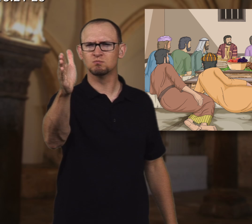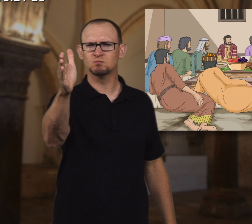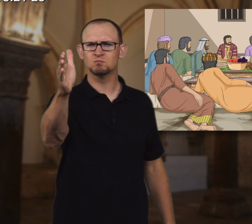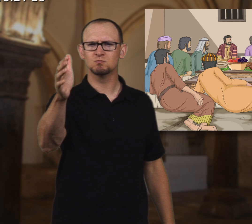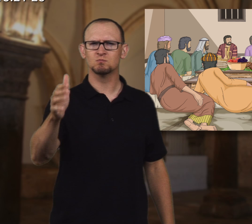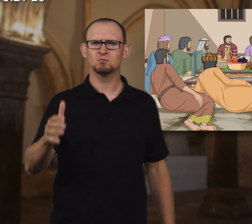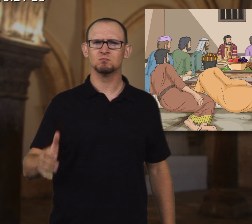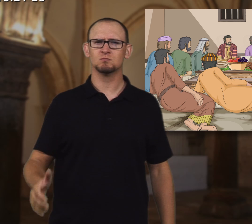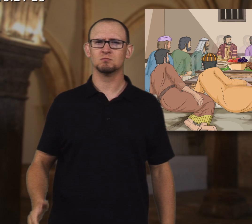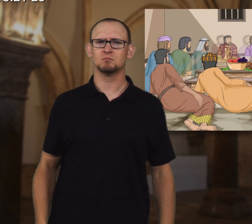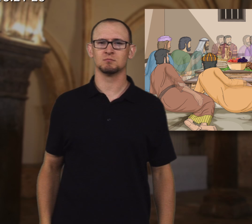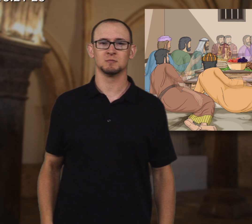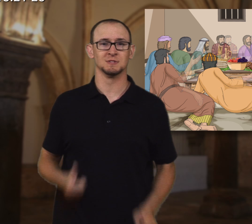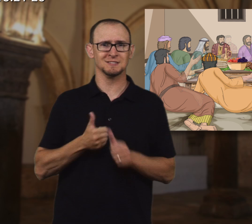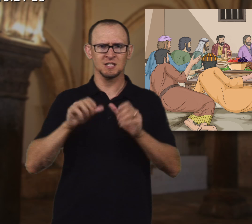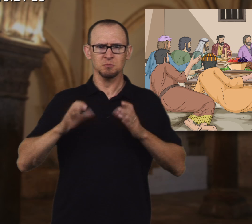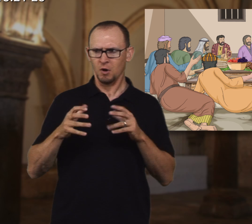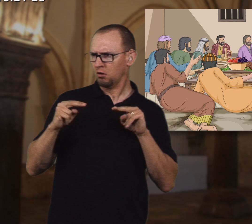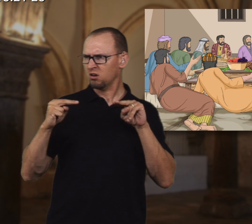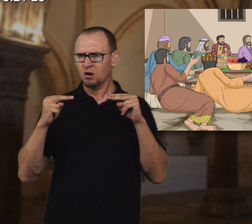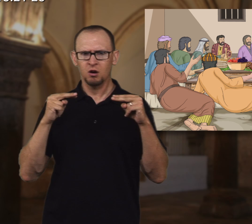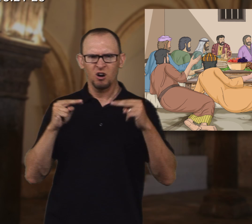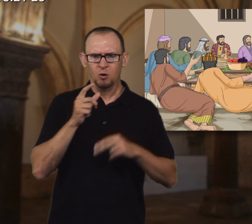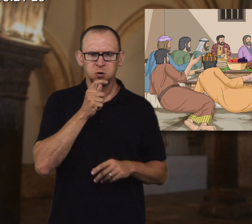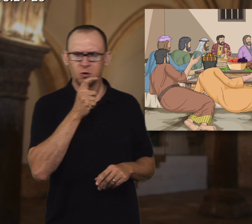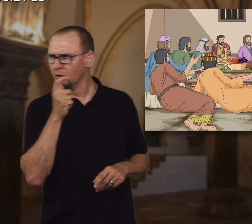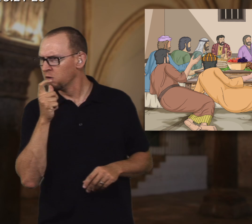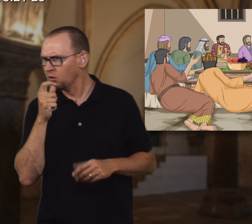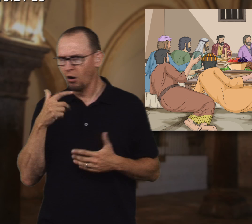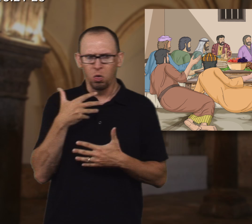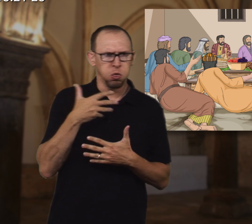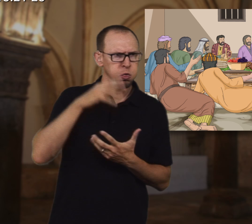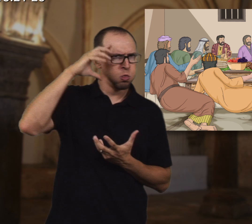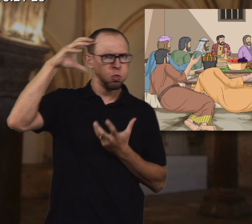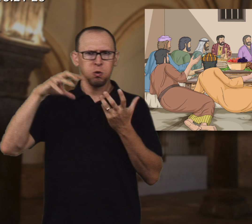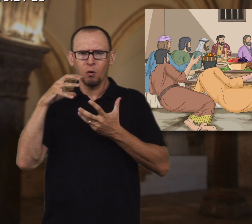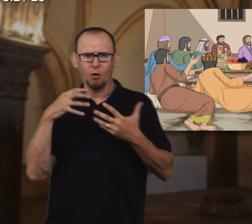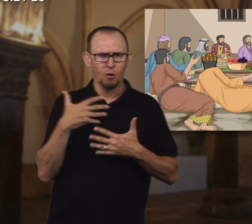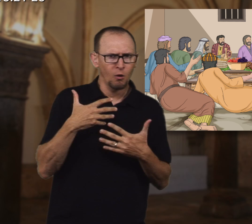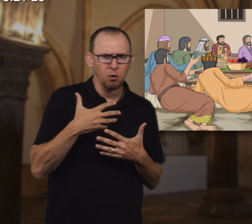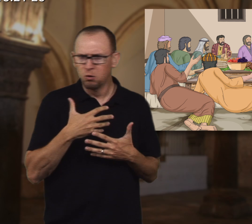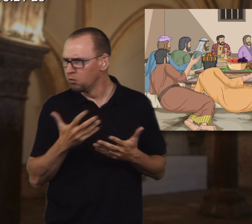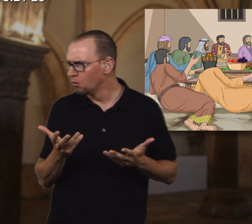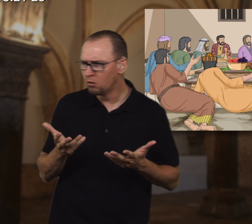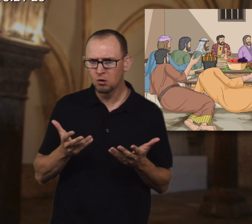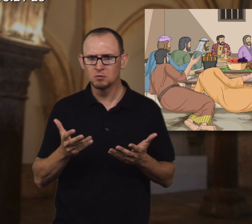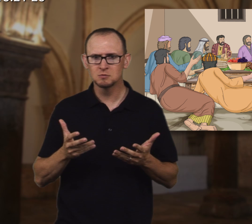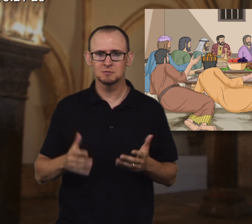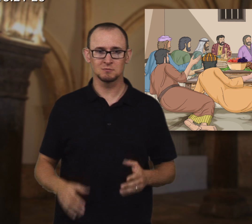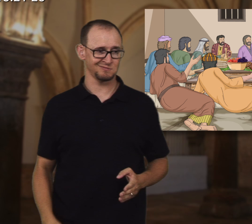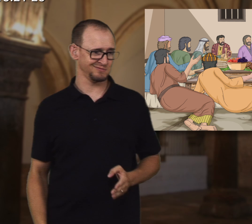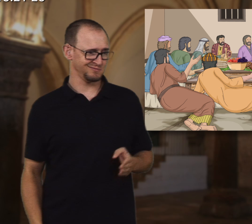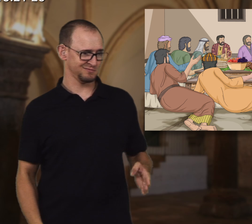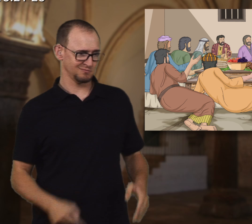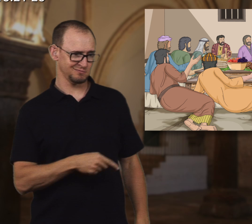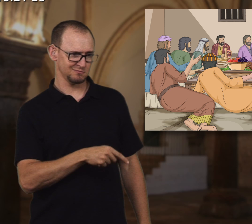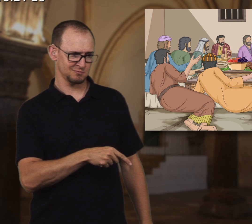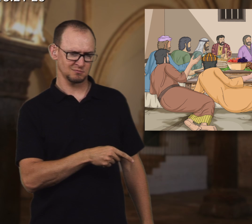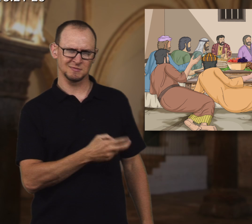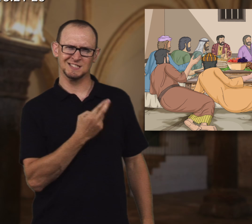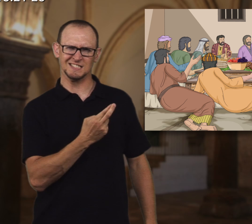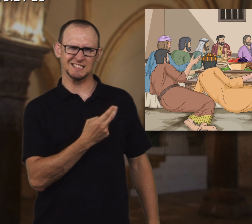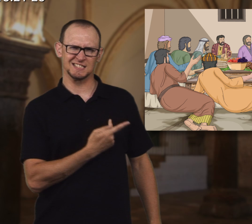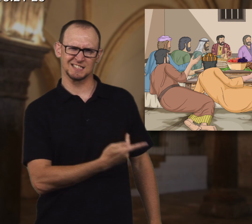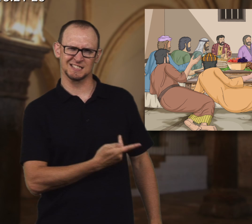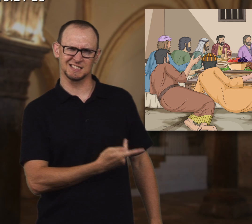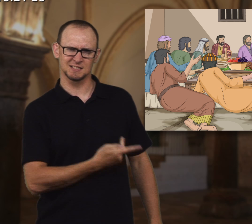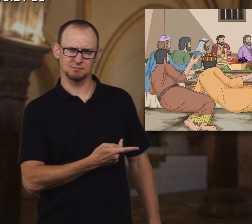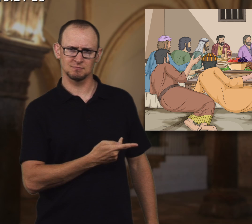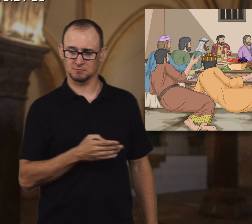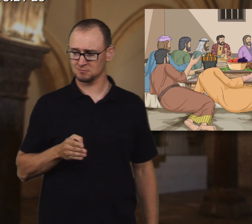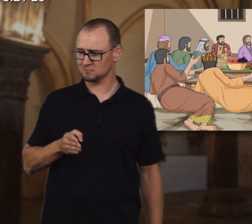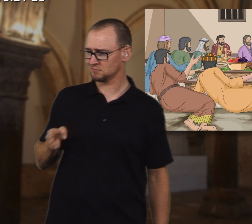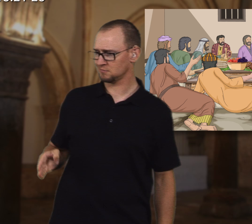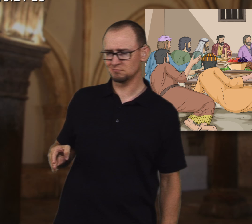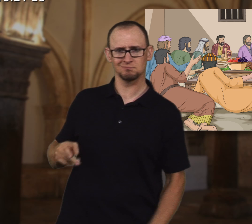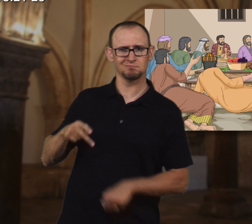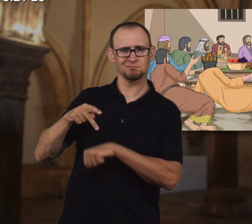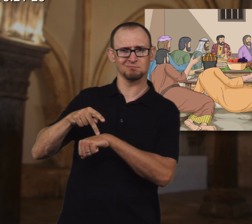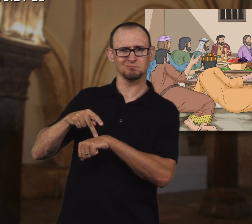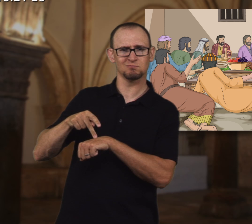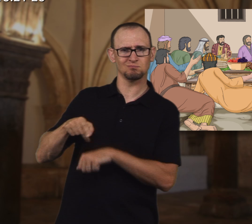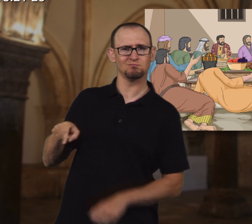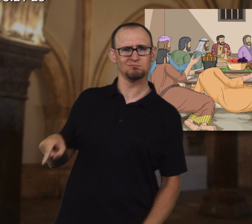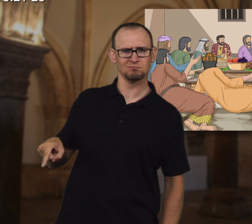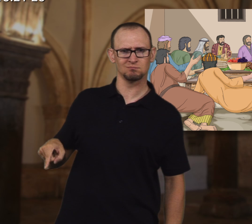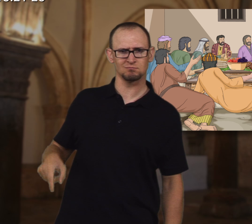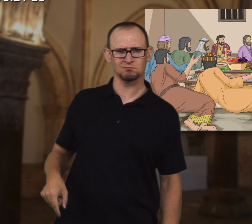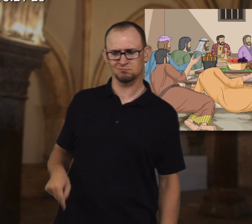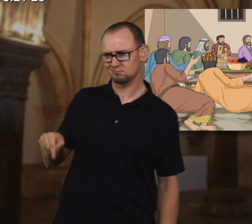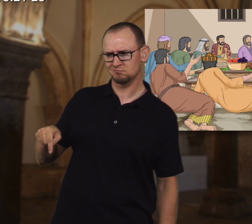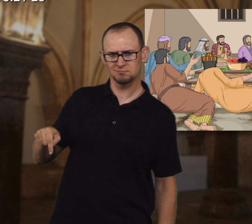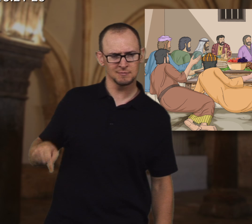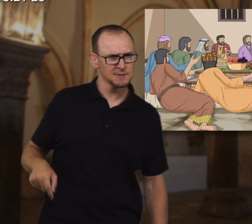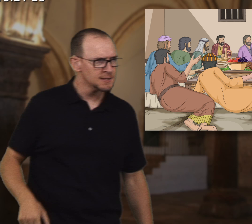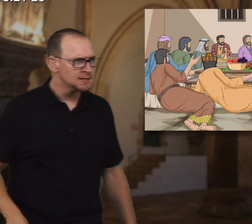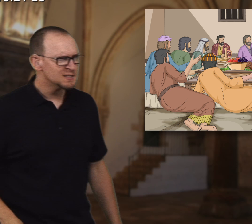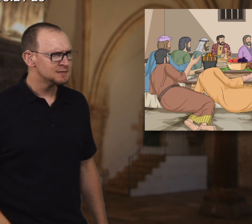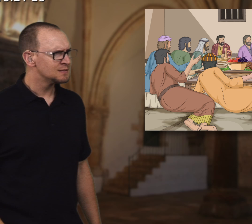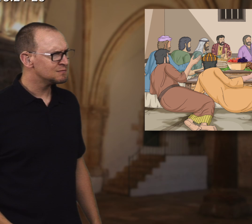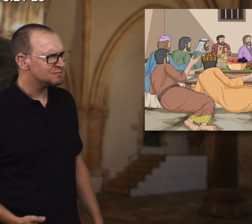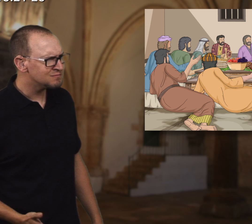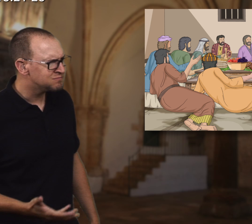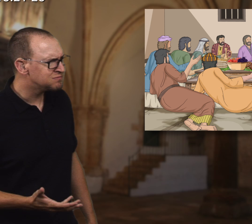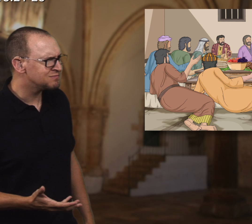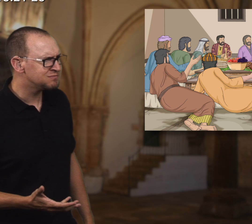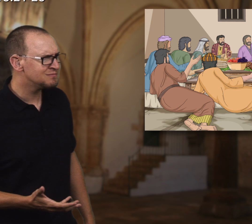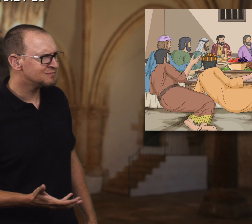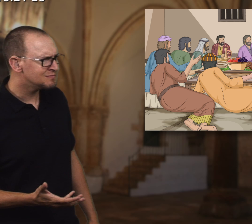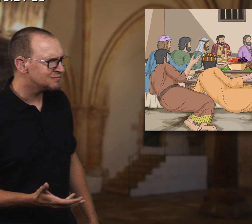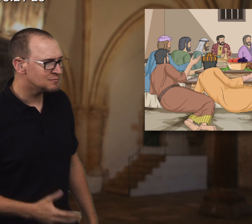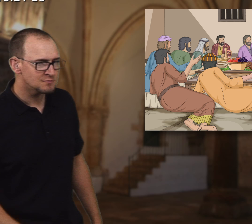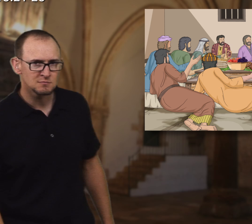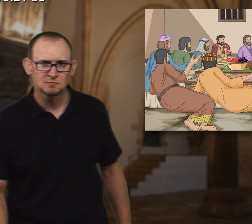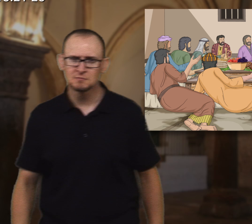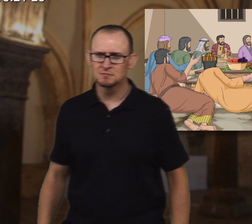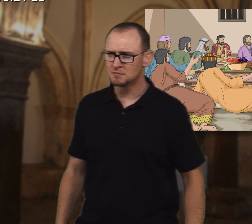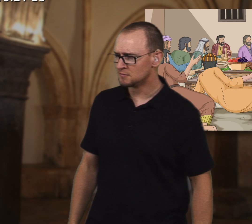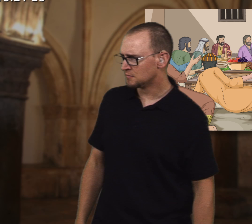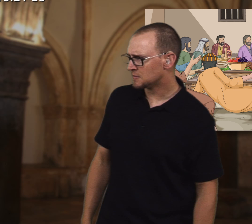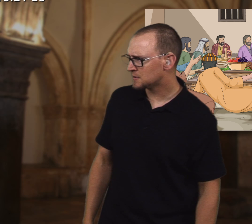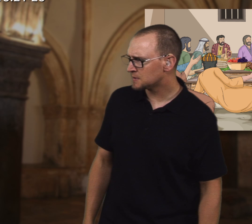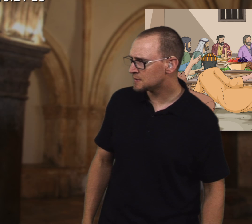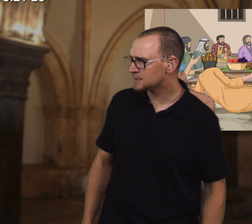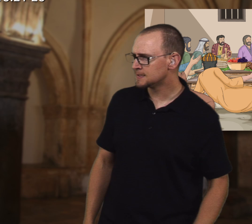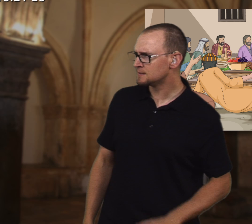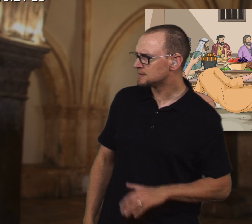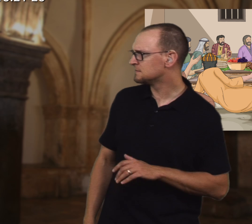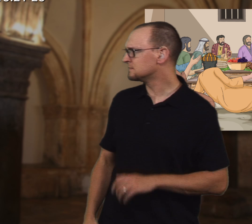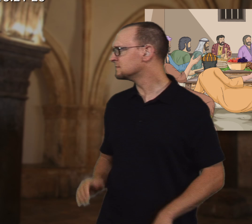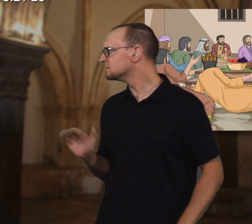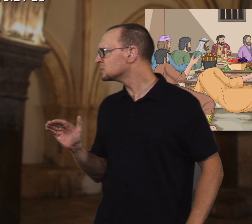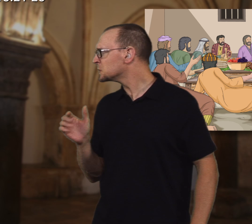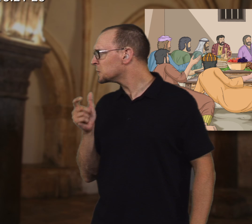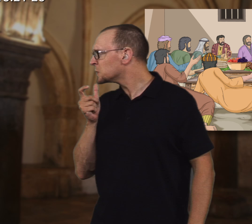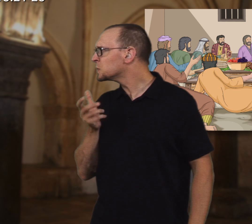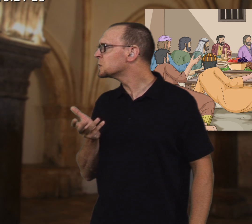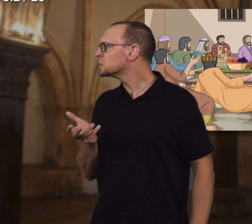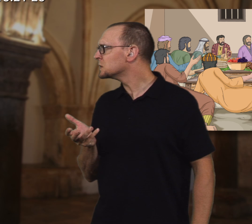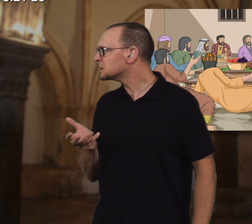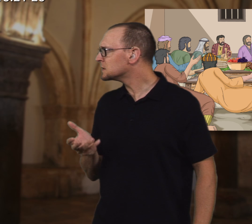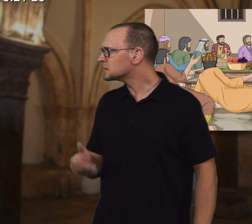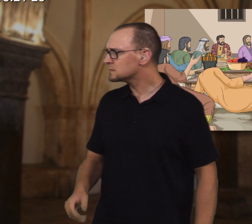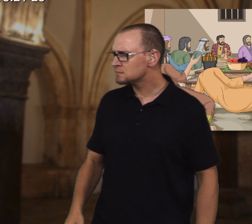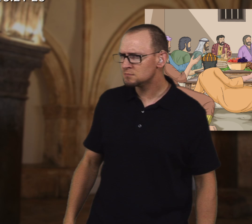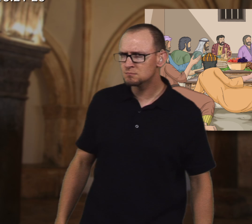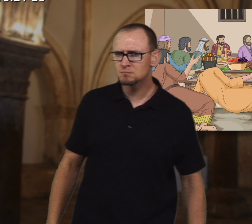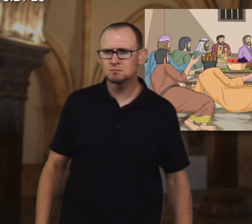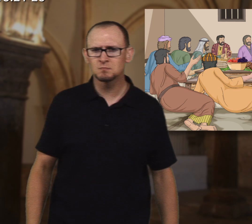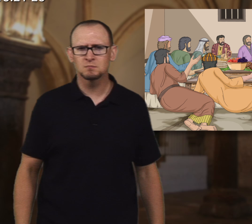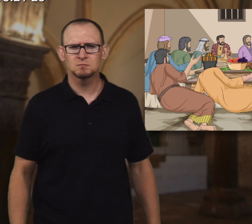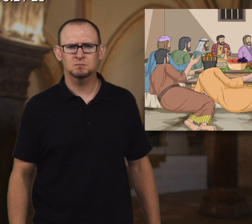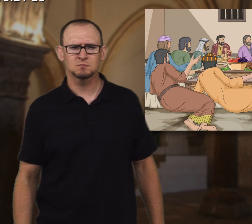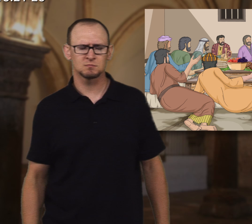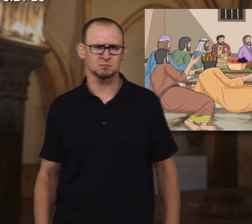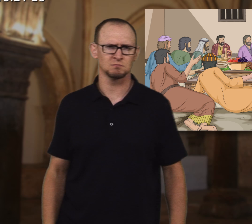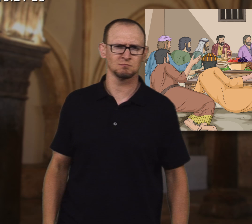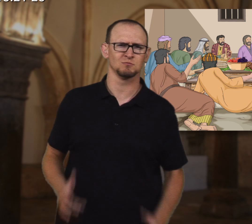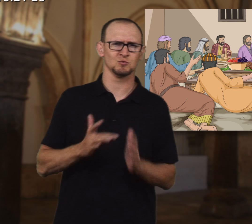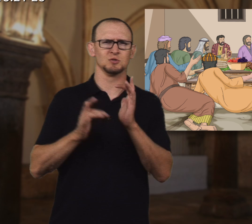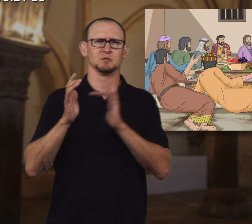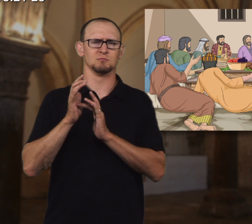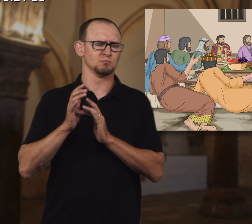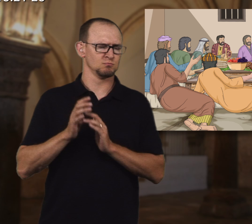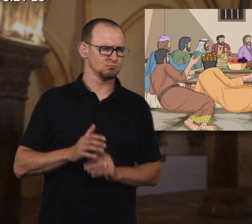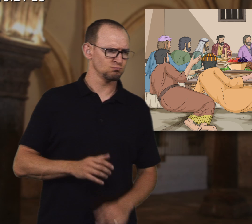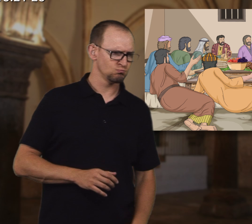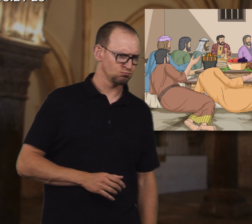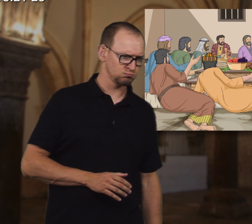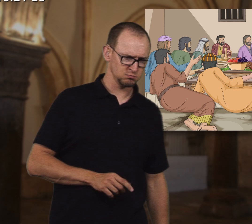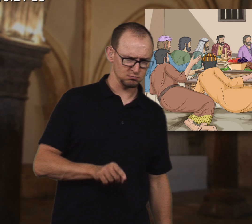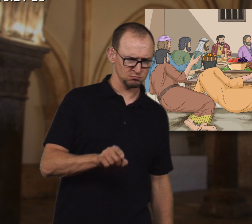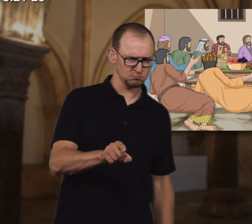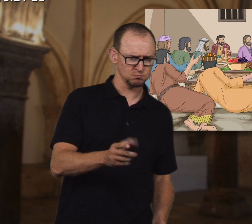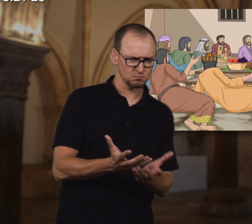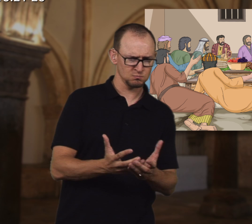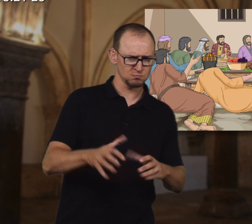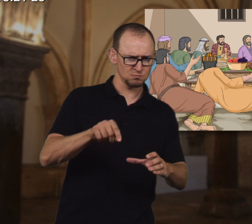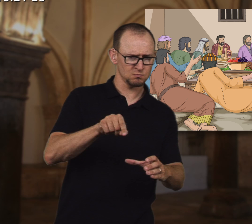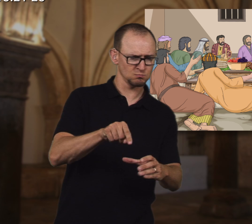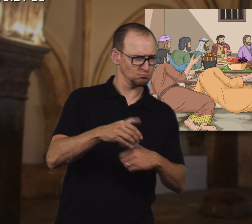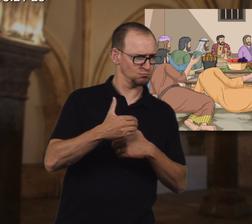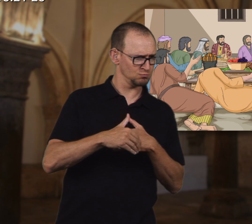The disciples looked at one another, perplexed as to which of them He meant. One of His disciples, the one whom Jesus loved, was reclining at His side. So Simon Peter motioned to him to ask Jesus which one He was talking about.